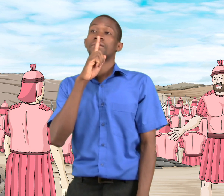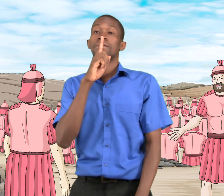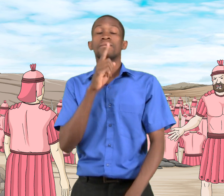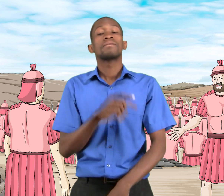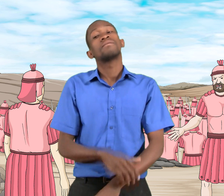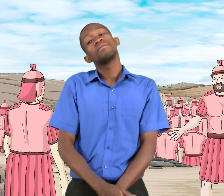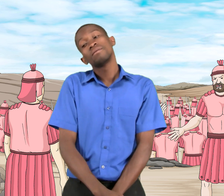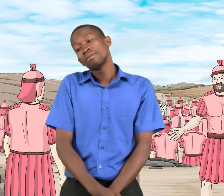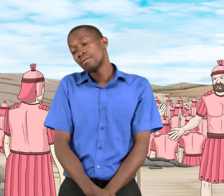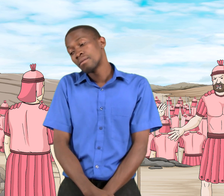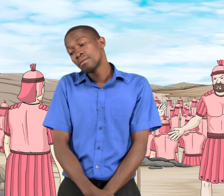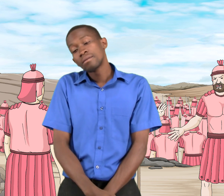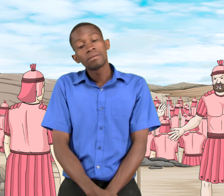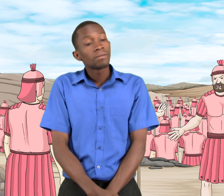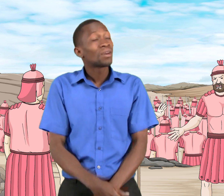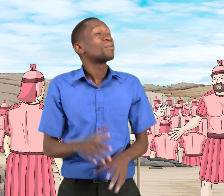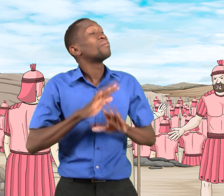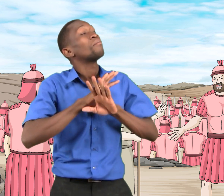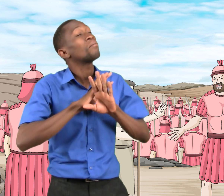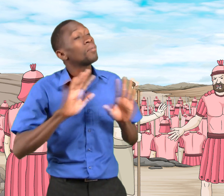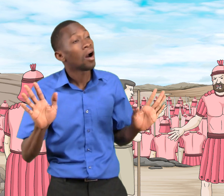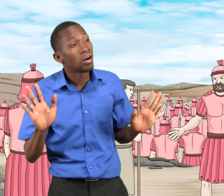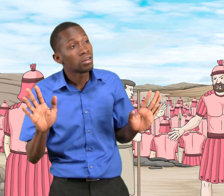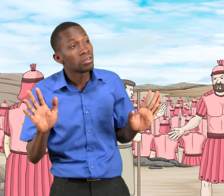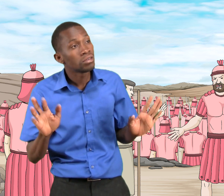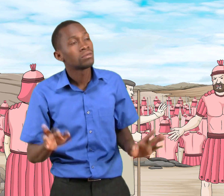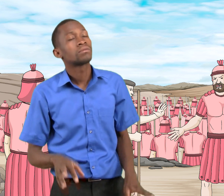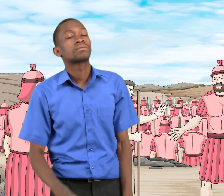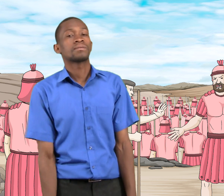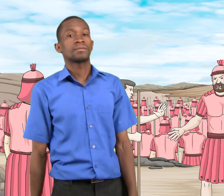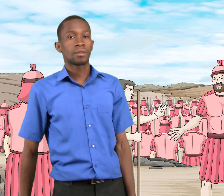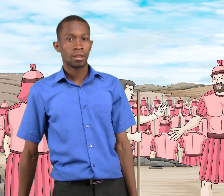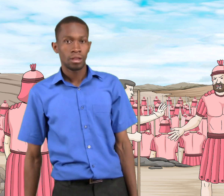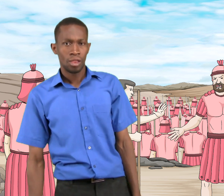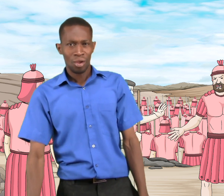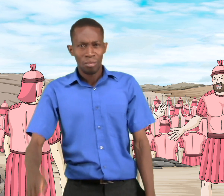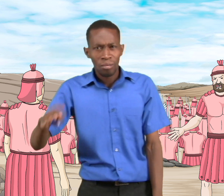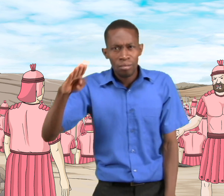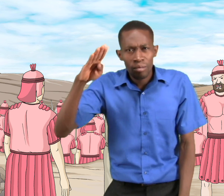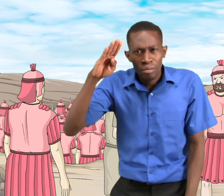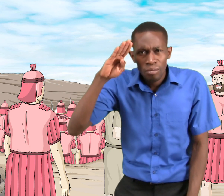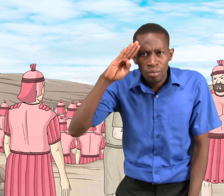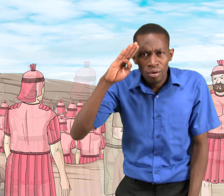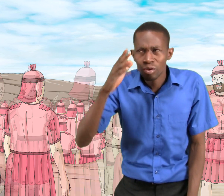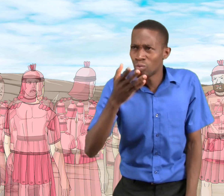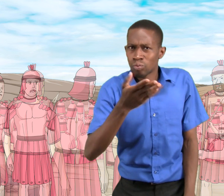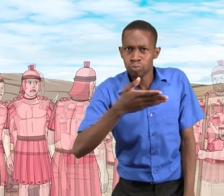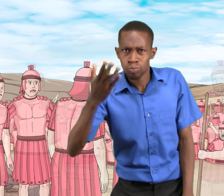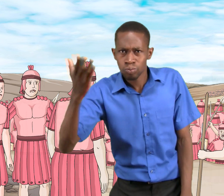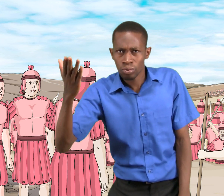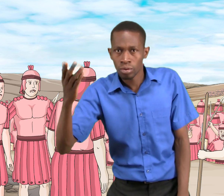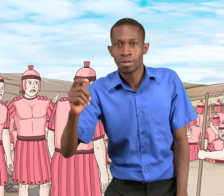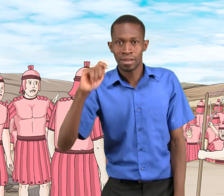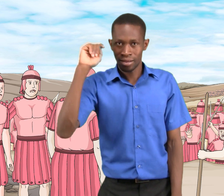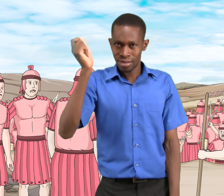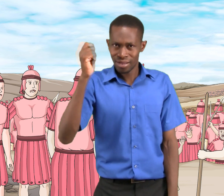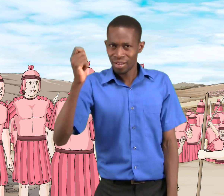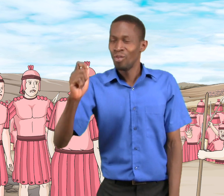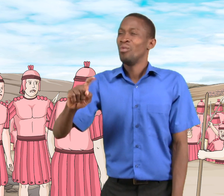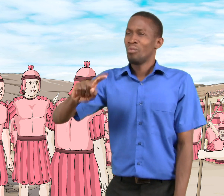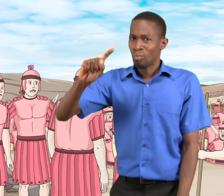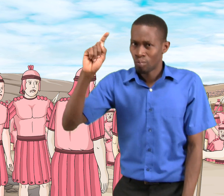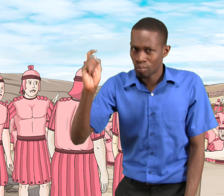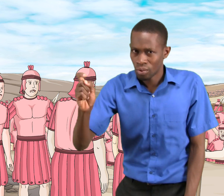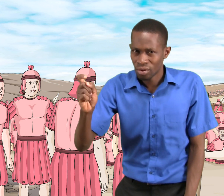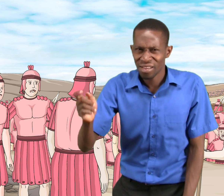“Was it not just a question?”